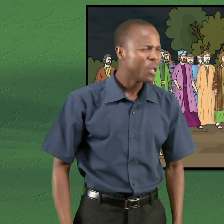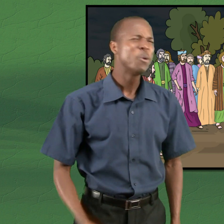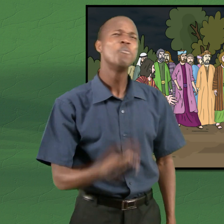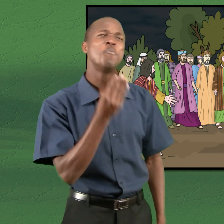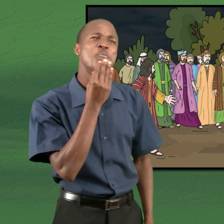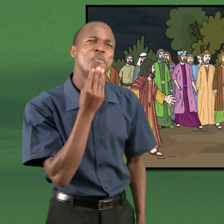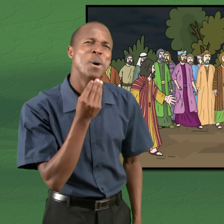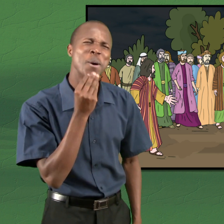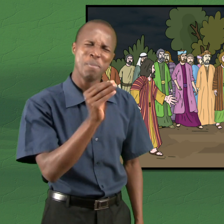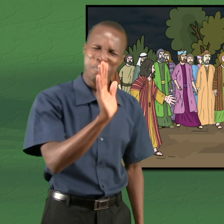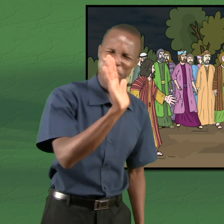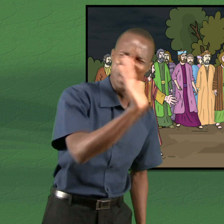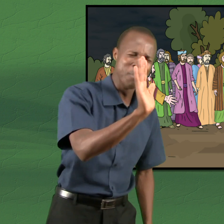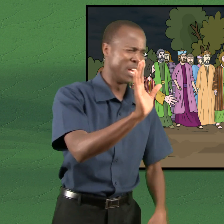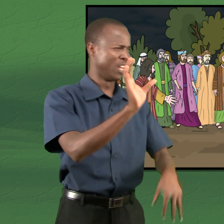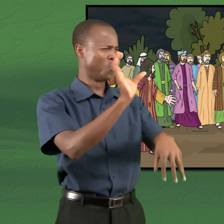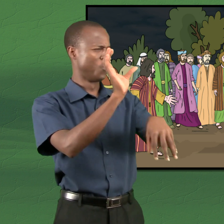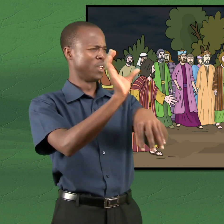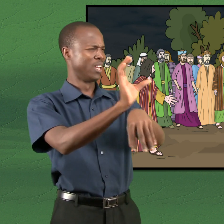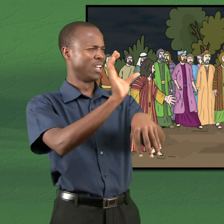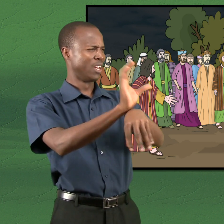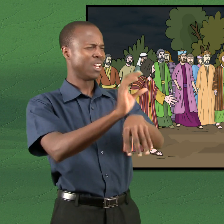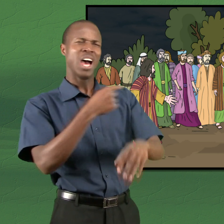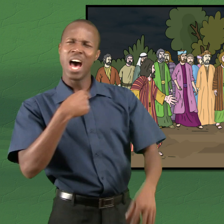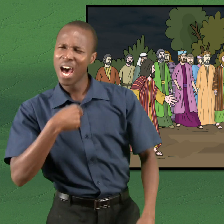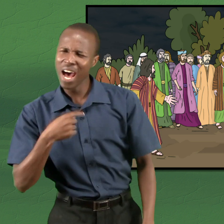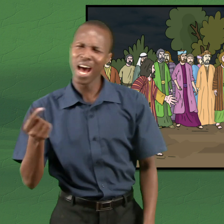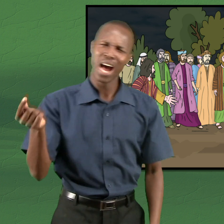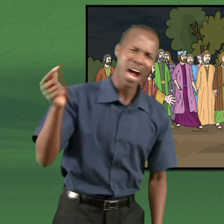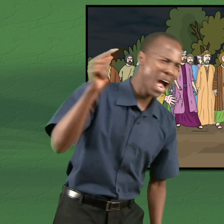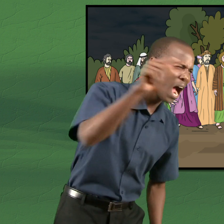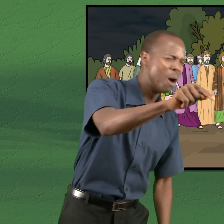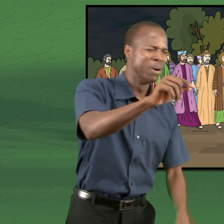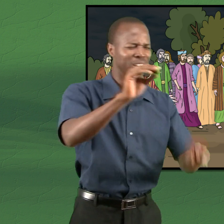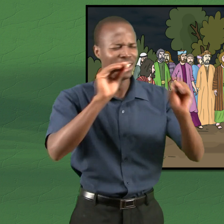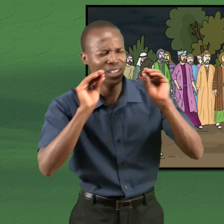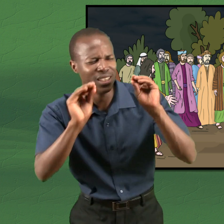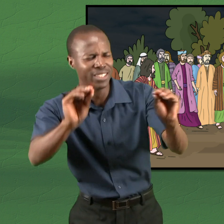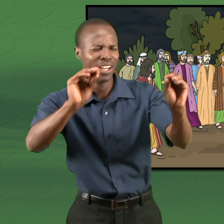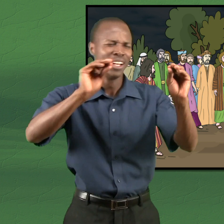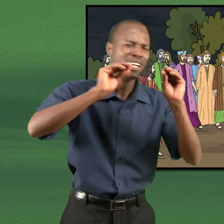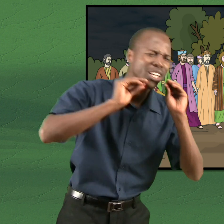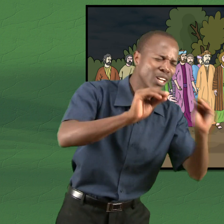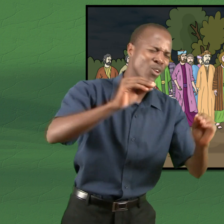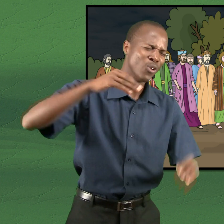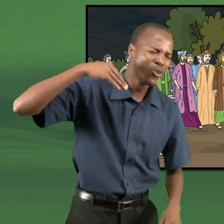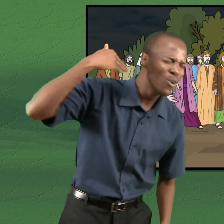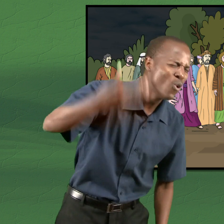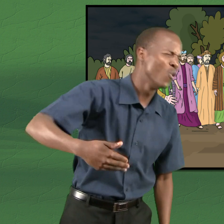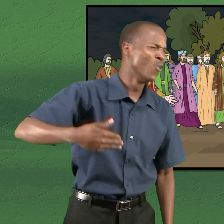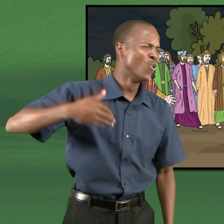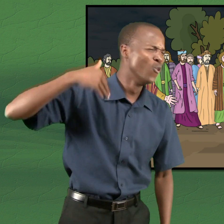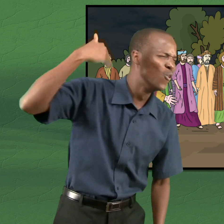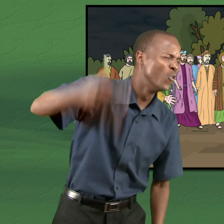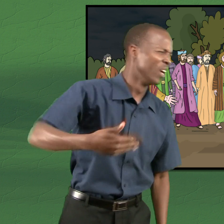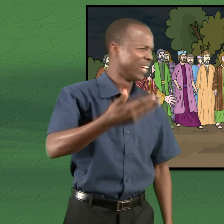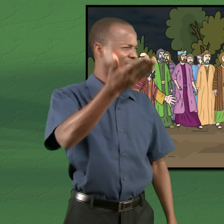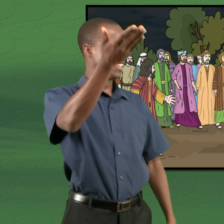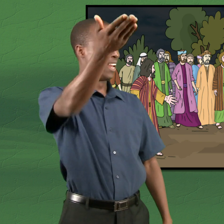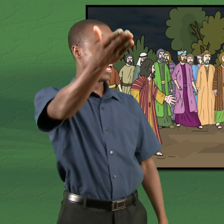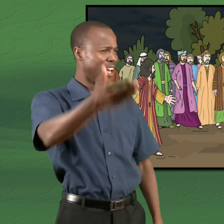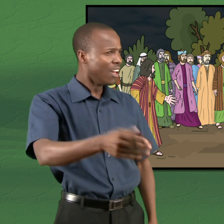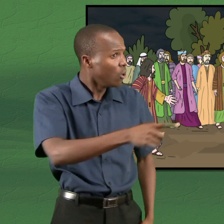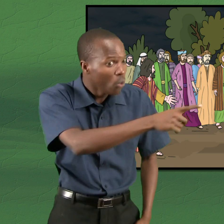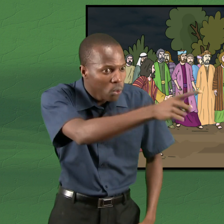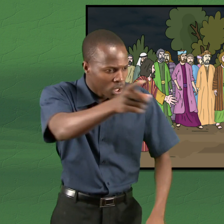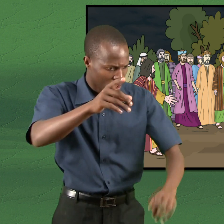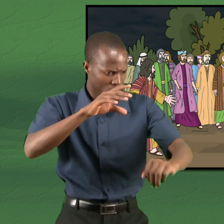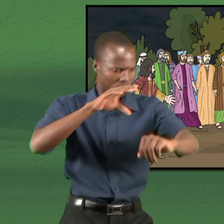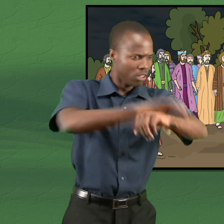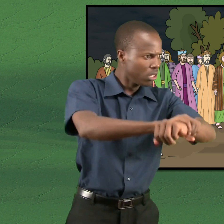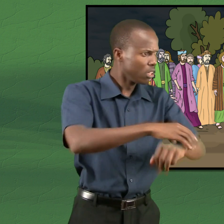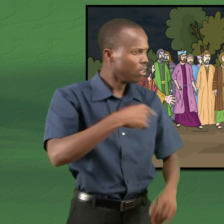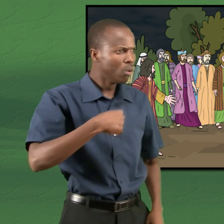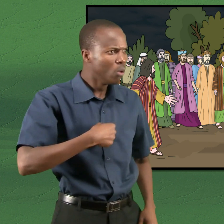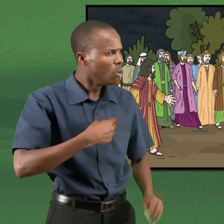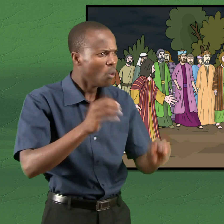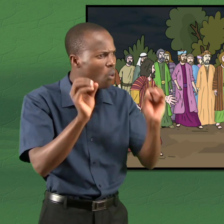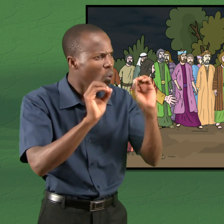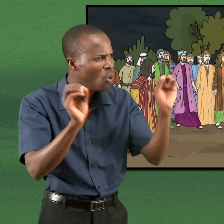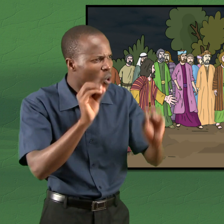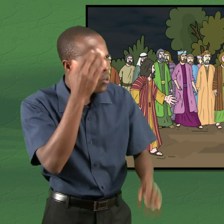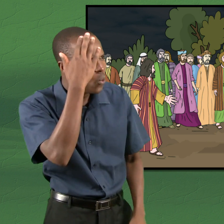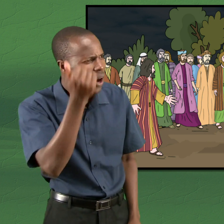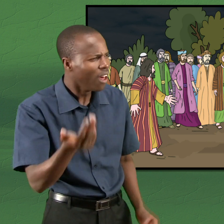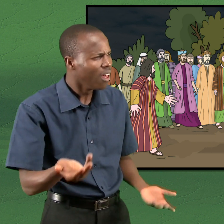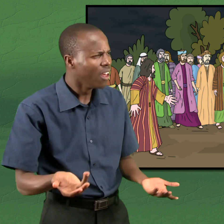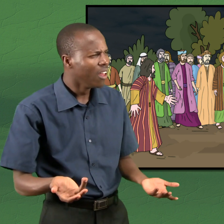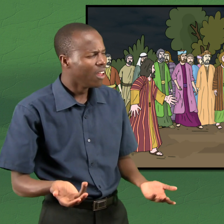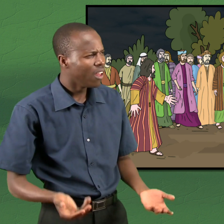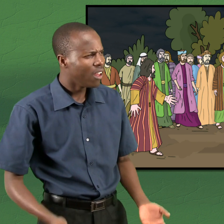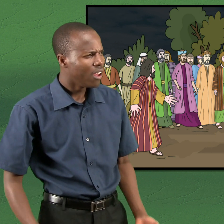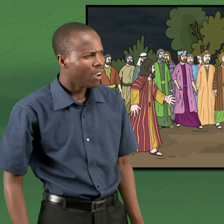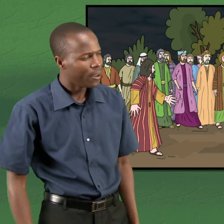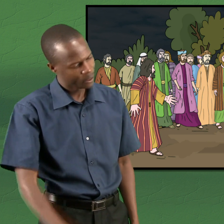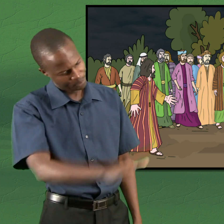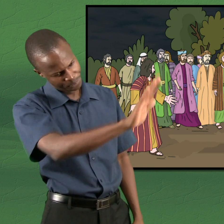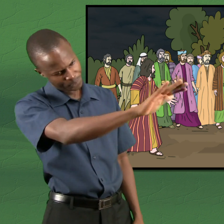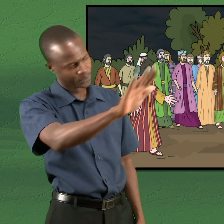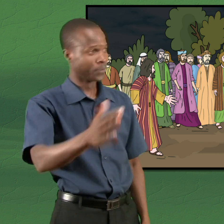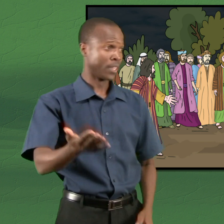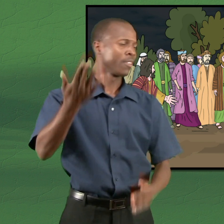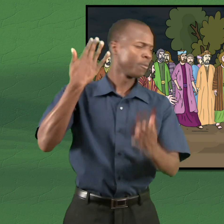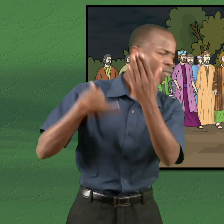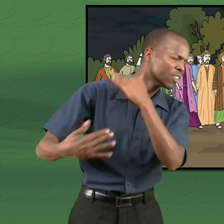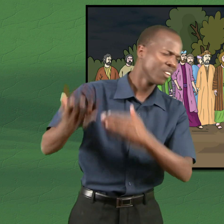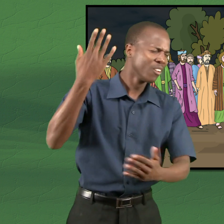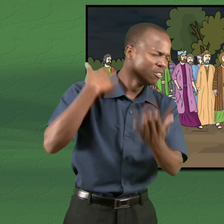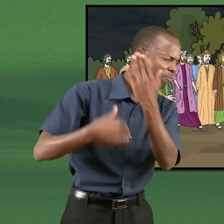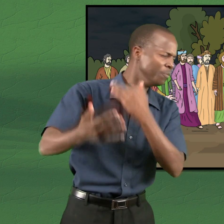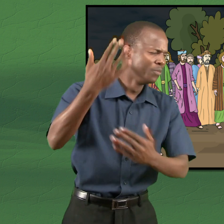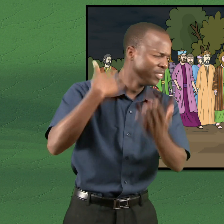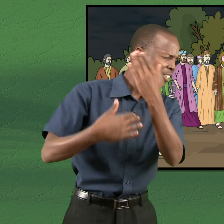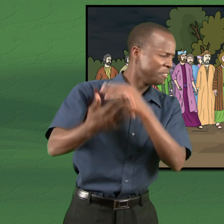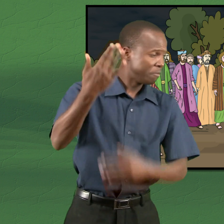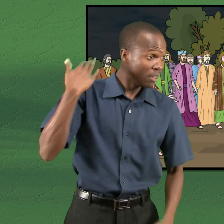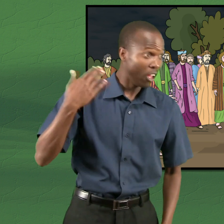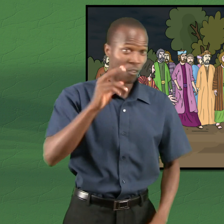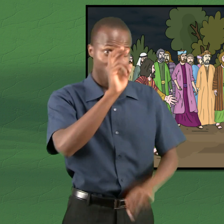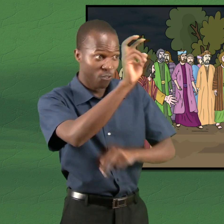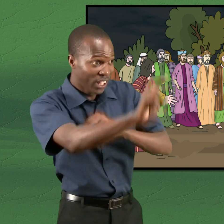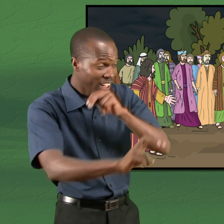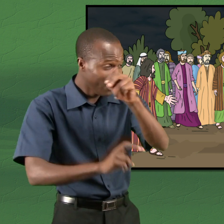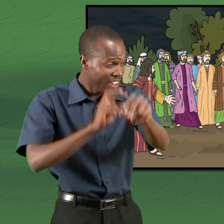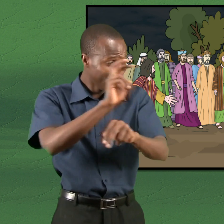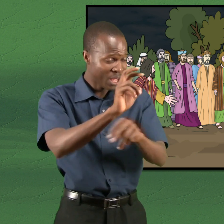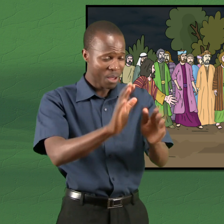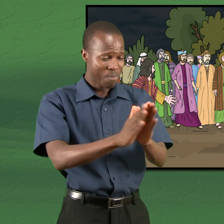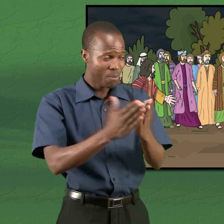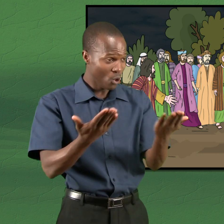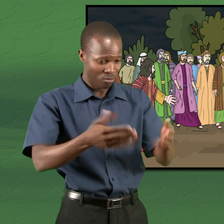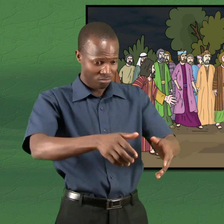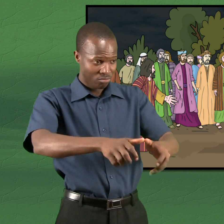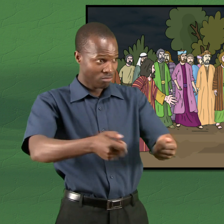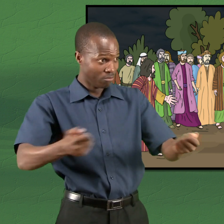Every day I sat teaching in the temple courts, and you did not arrest Me.